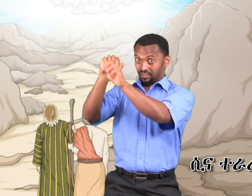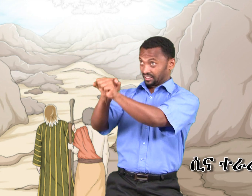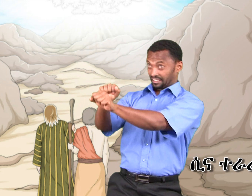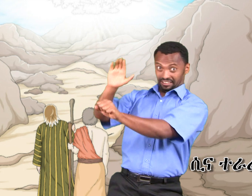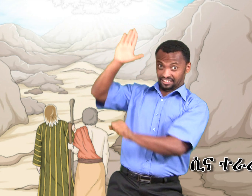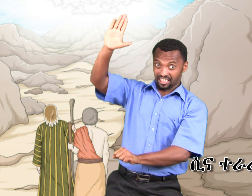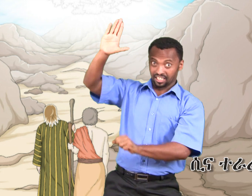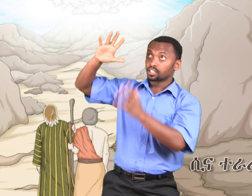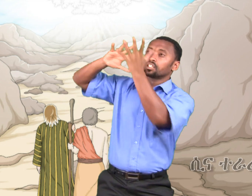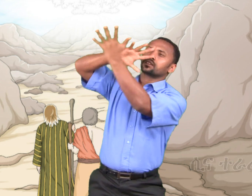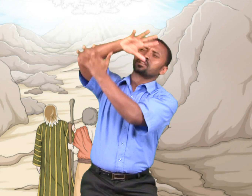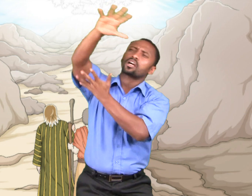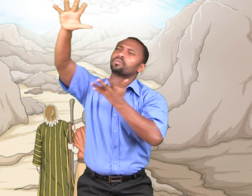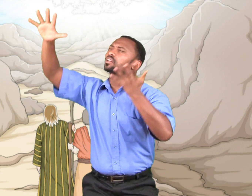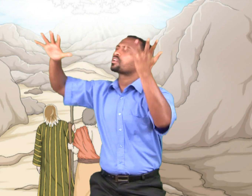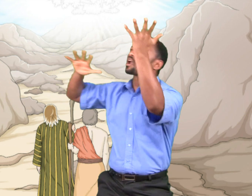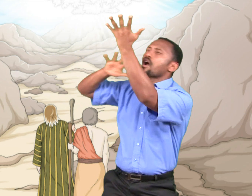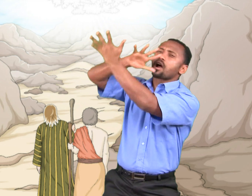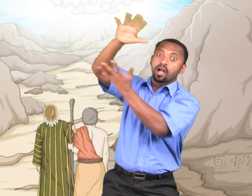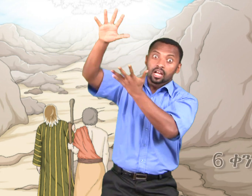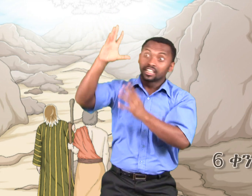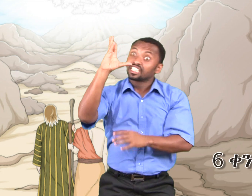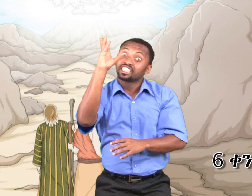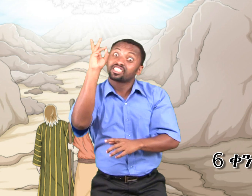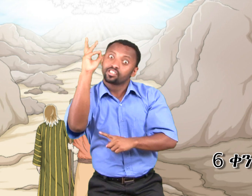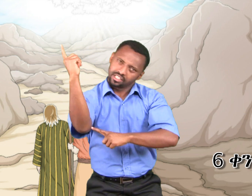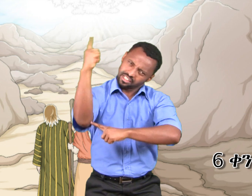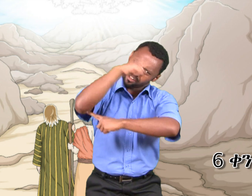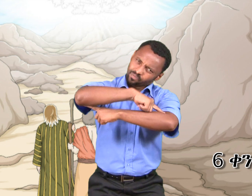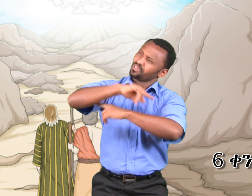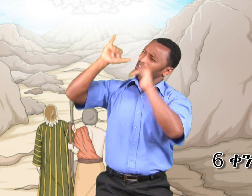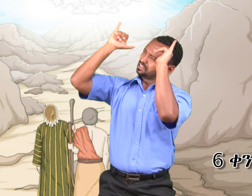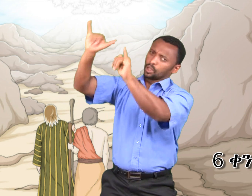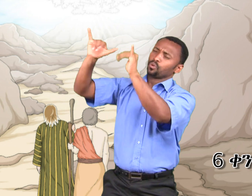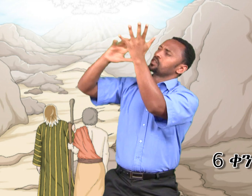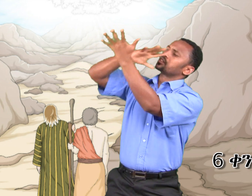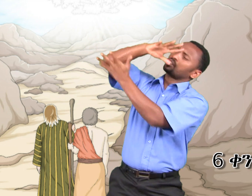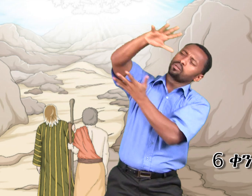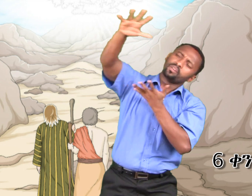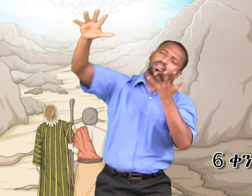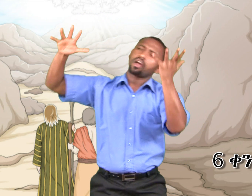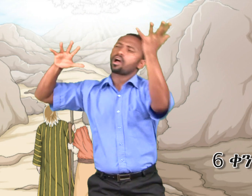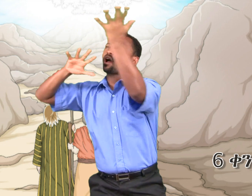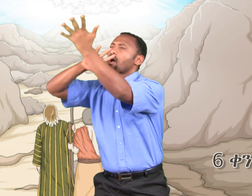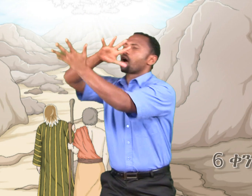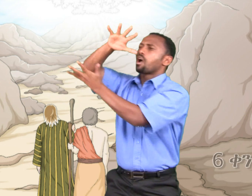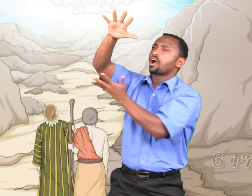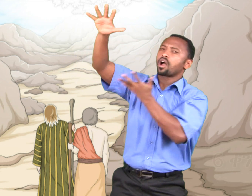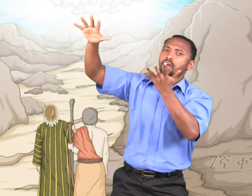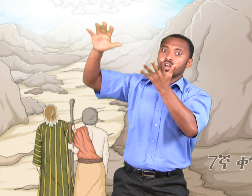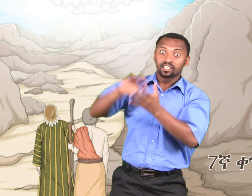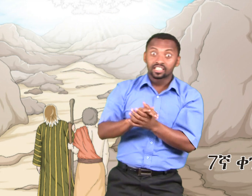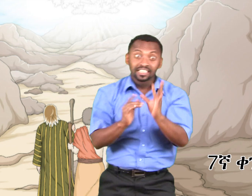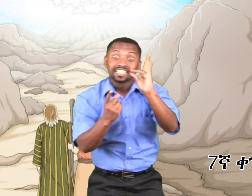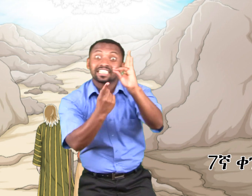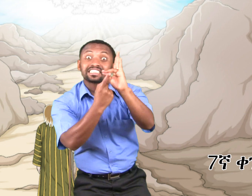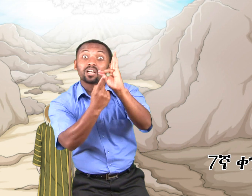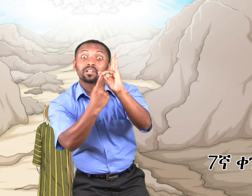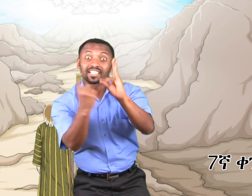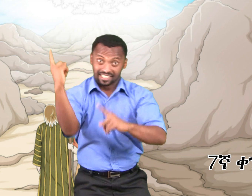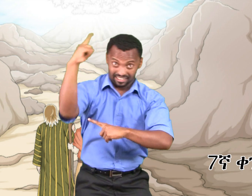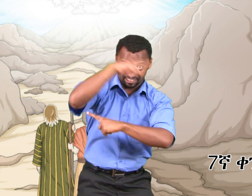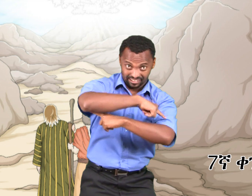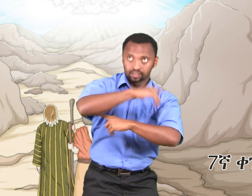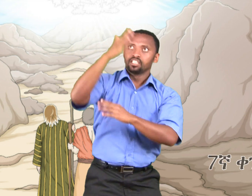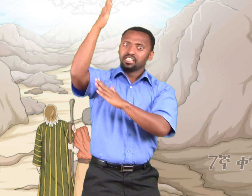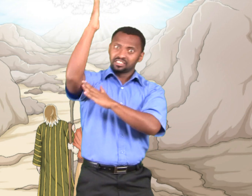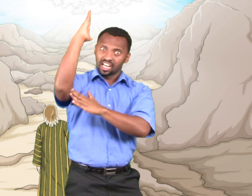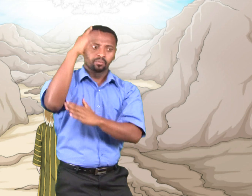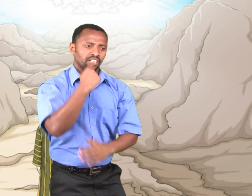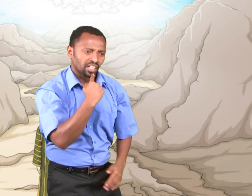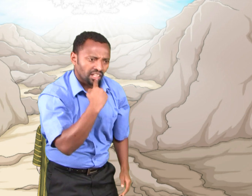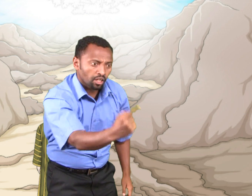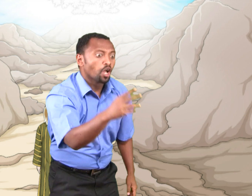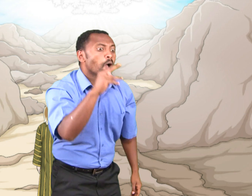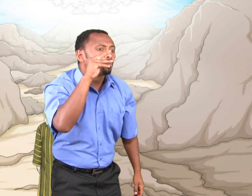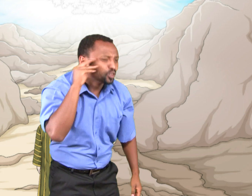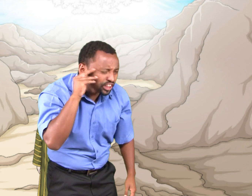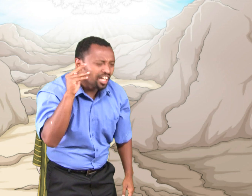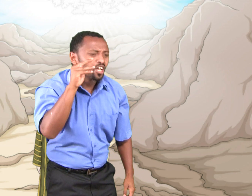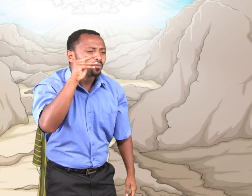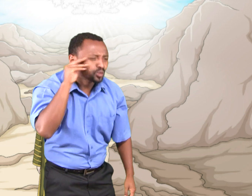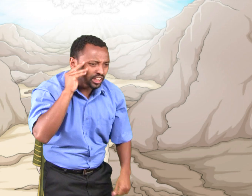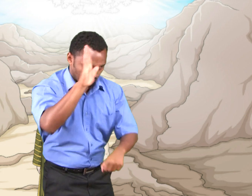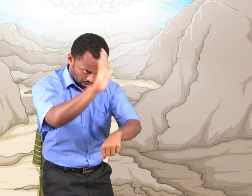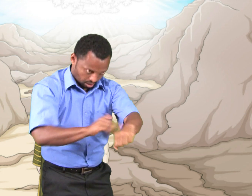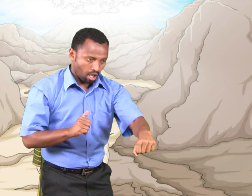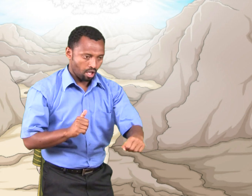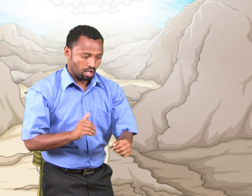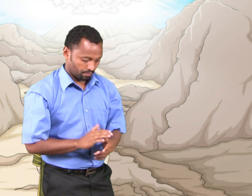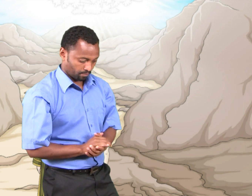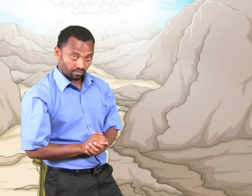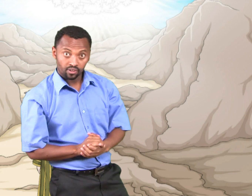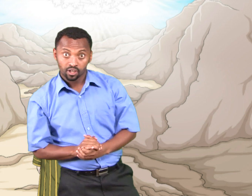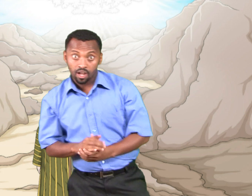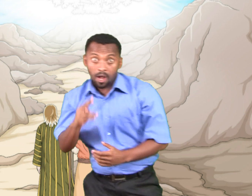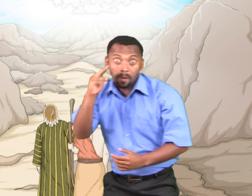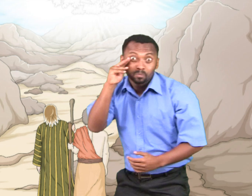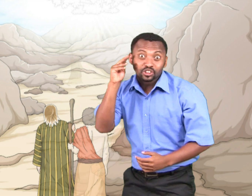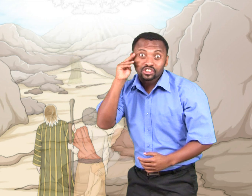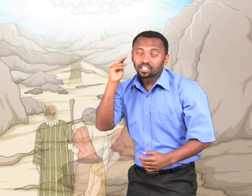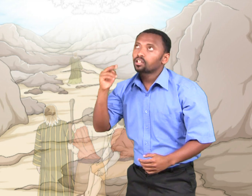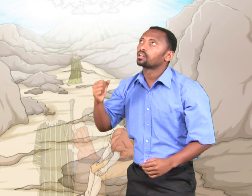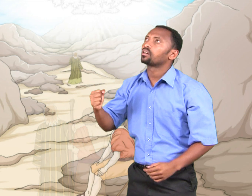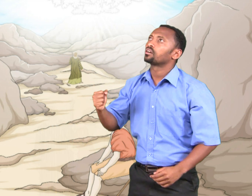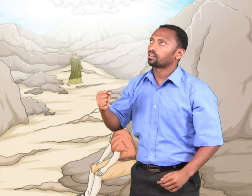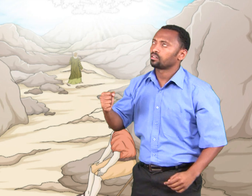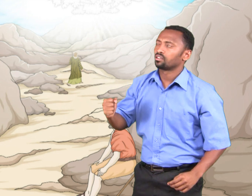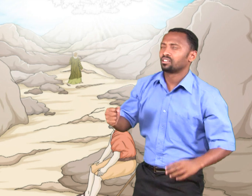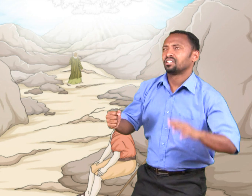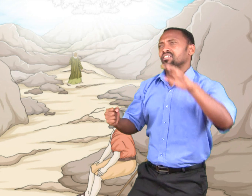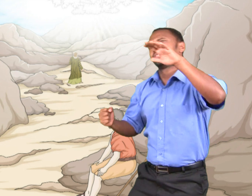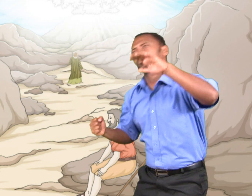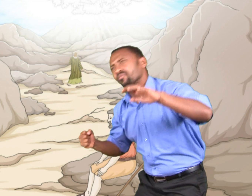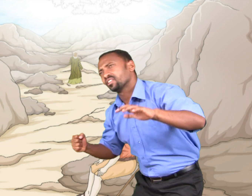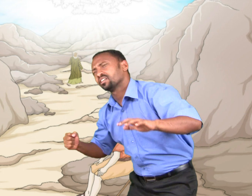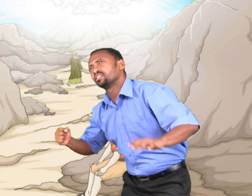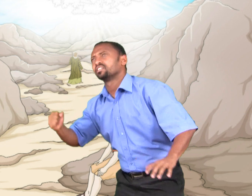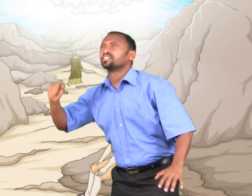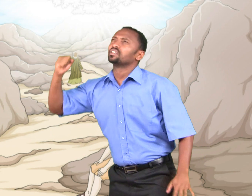For six days the cloud covered it, and on the seventh day the LORD called to Moses from within the cloud. And the sight of the glory of the LORD was like a consuming fire on the mountaintop in the eyes of the Israelites.